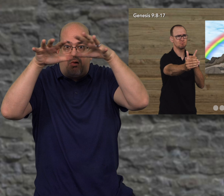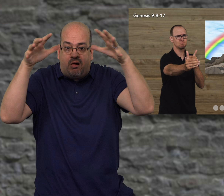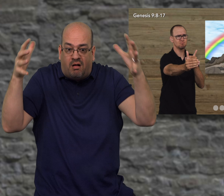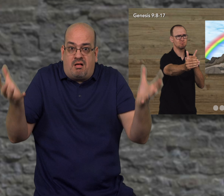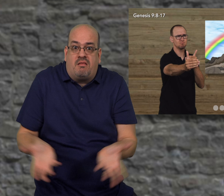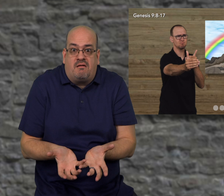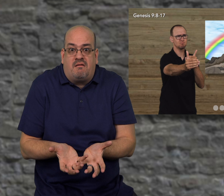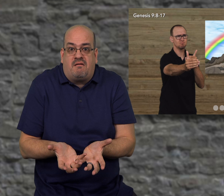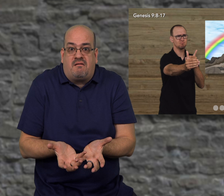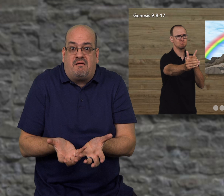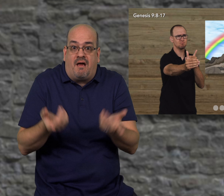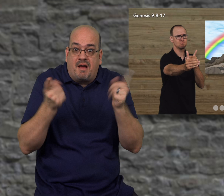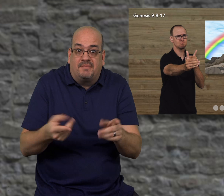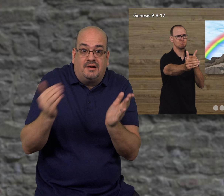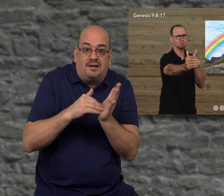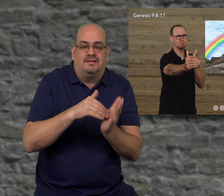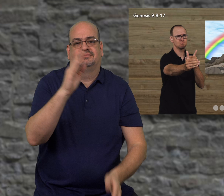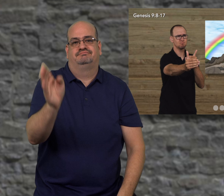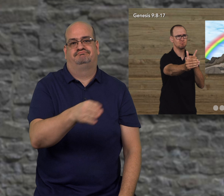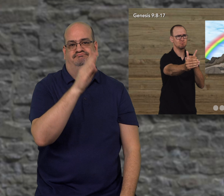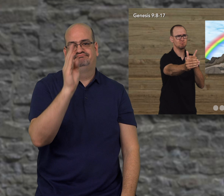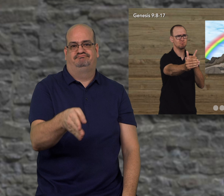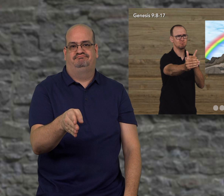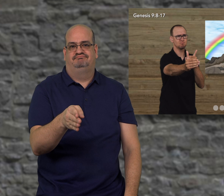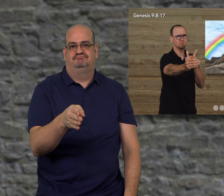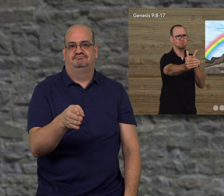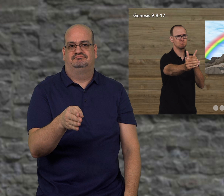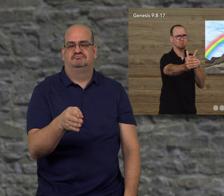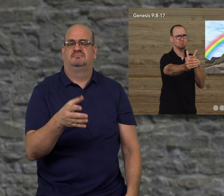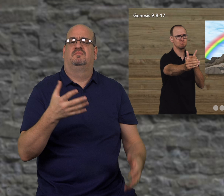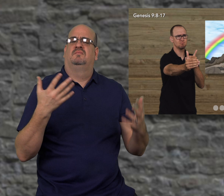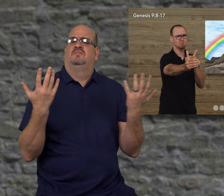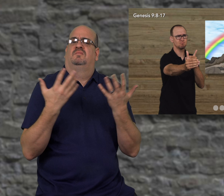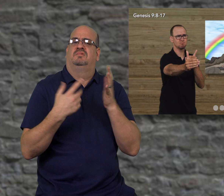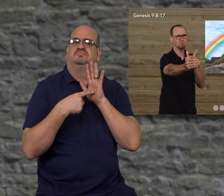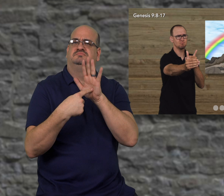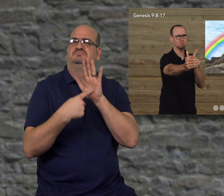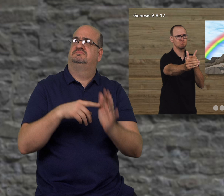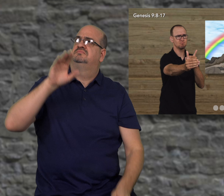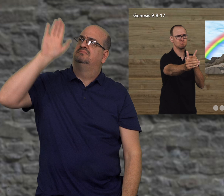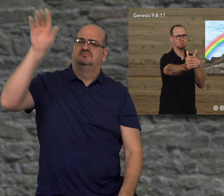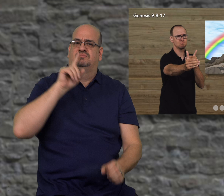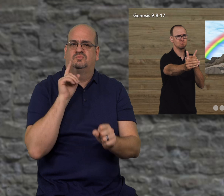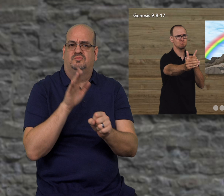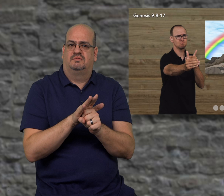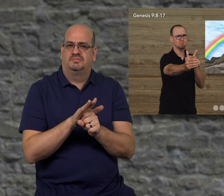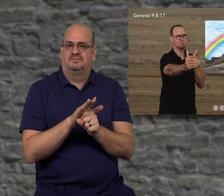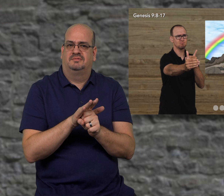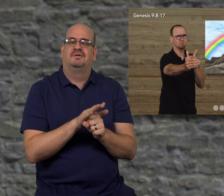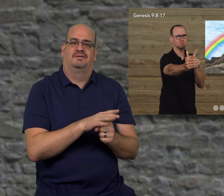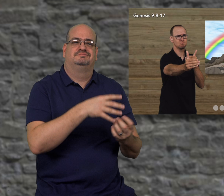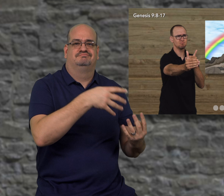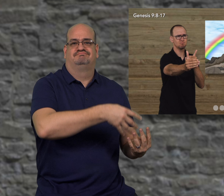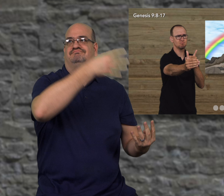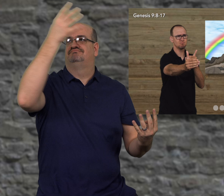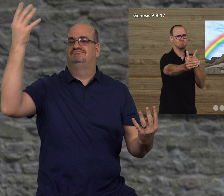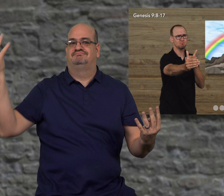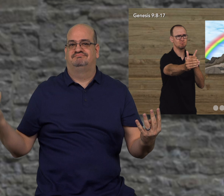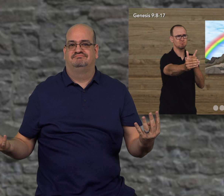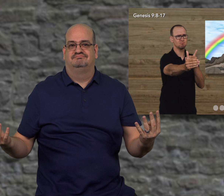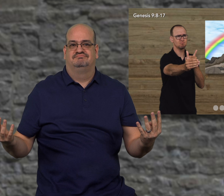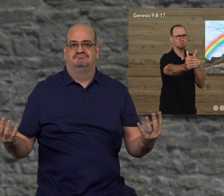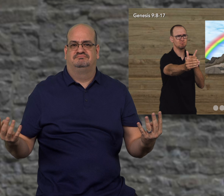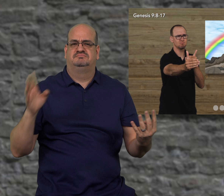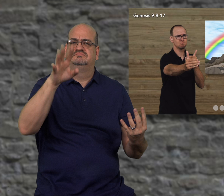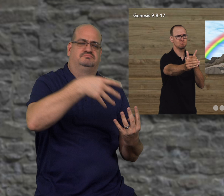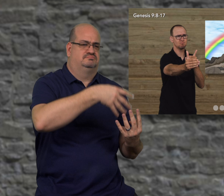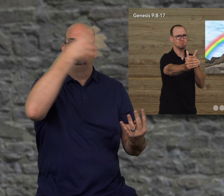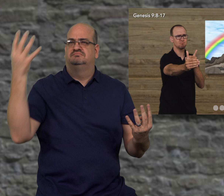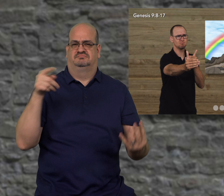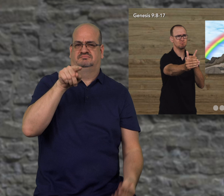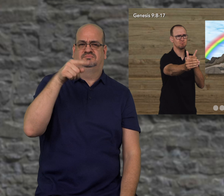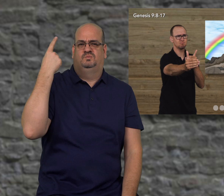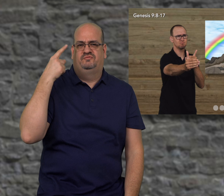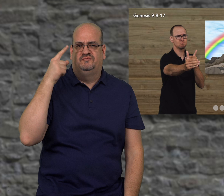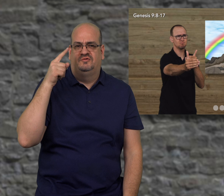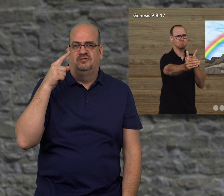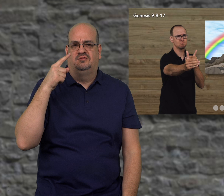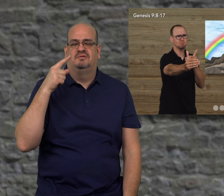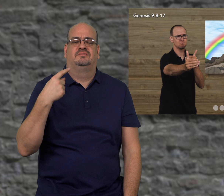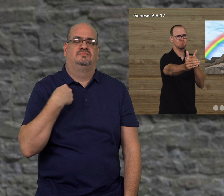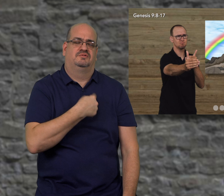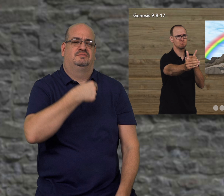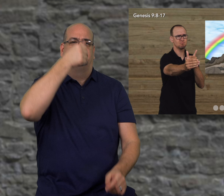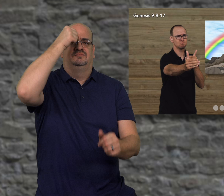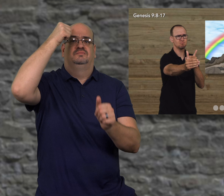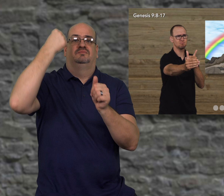Never again will the waters become a flood to destroy all life.